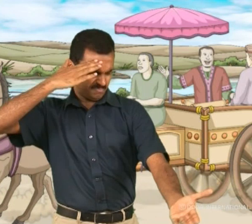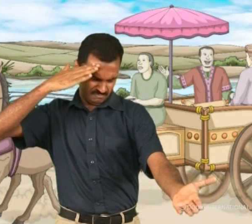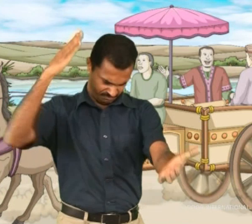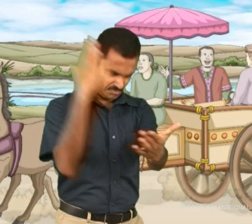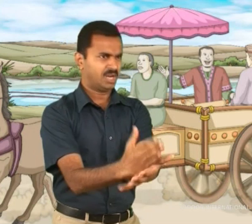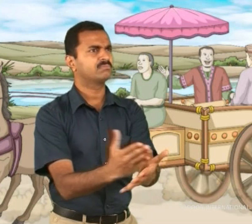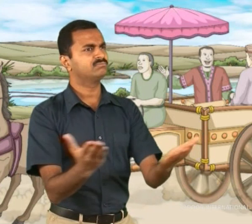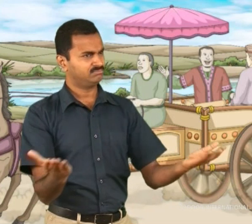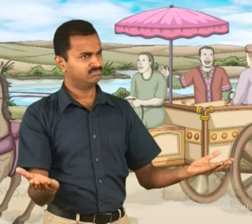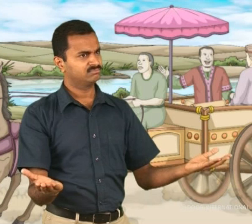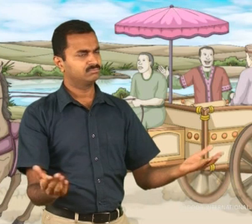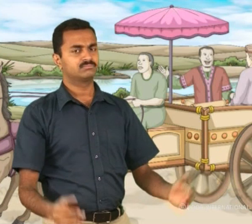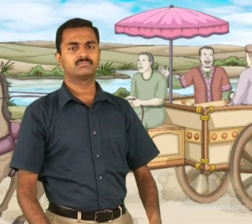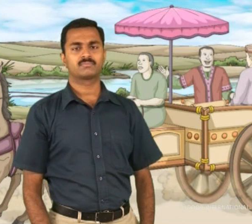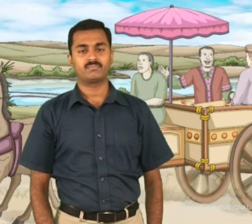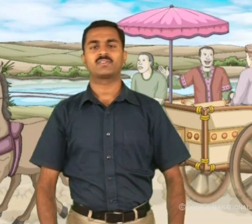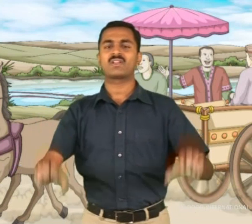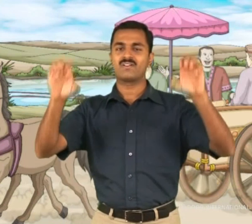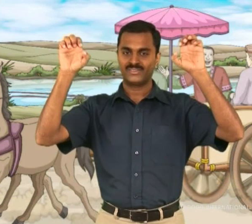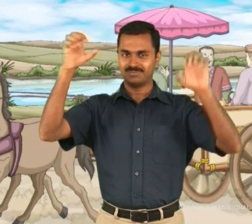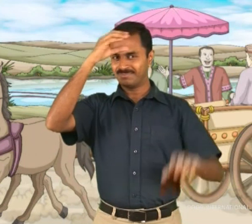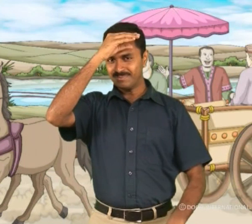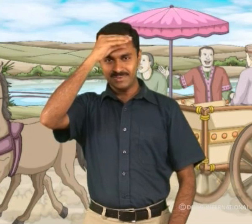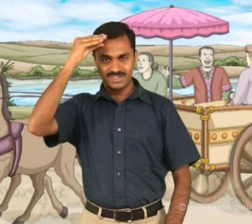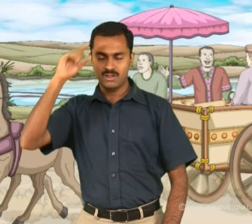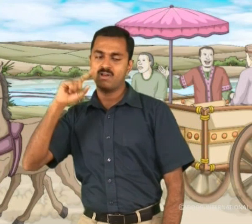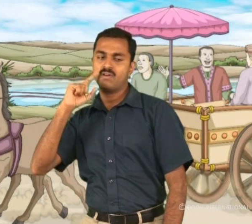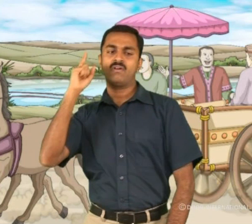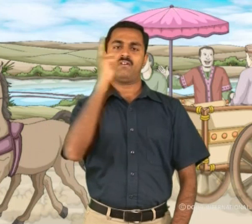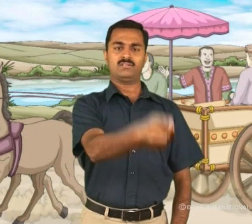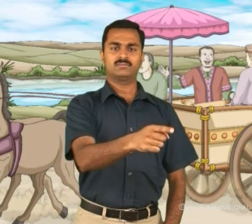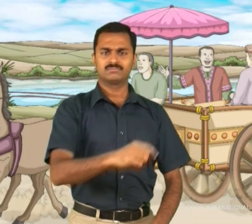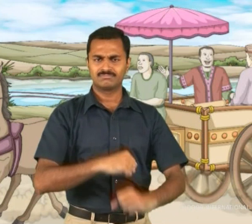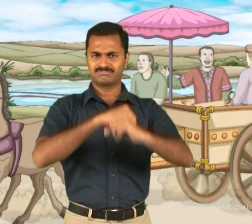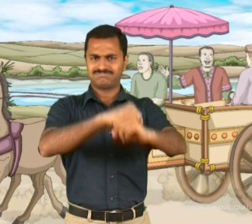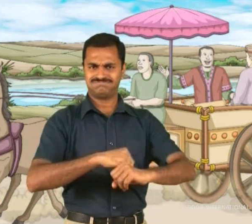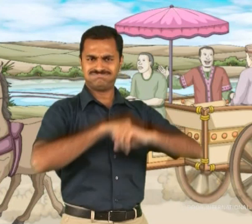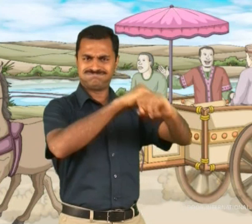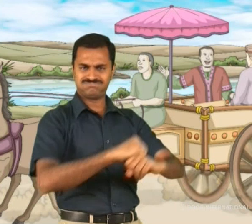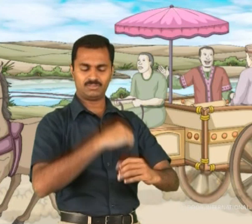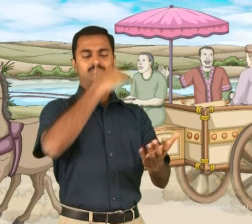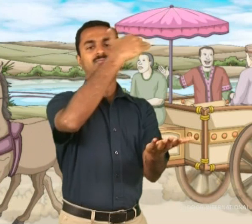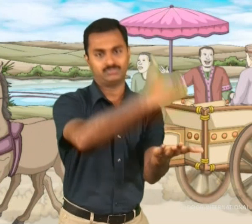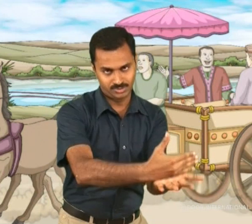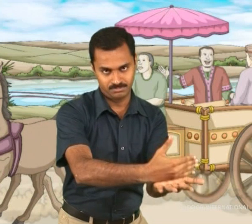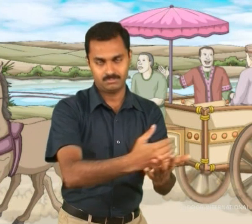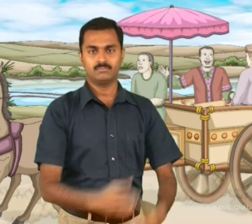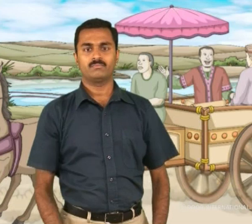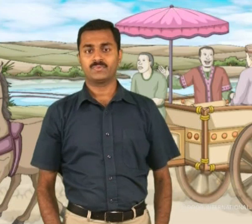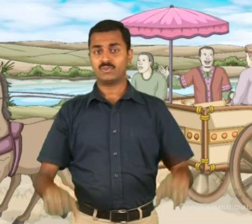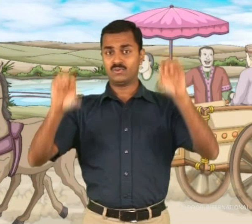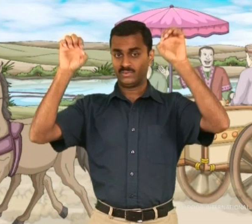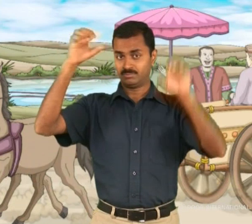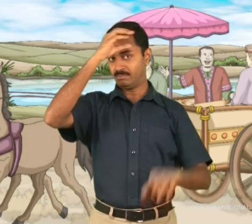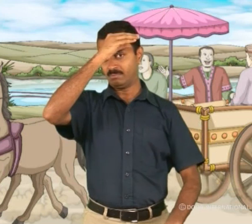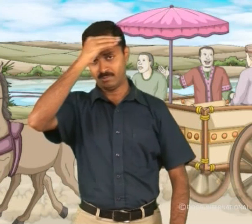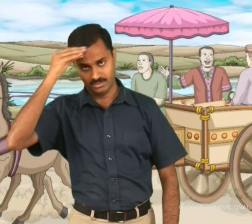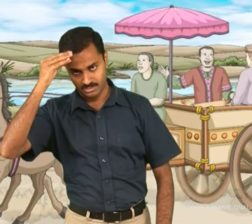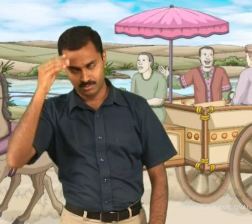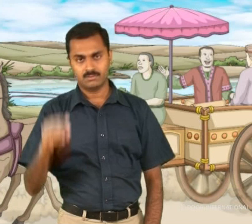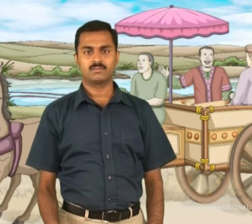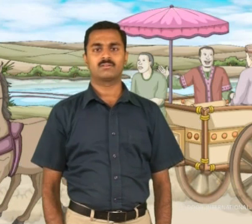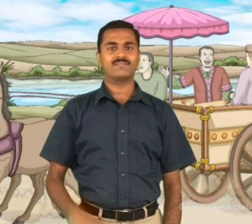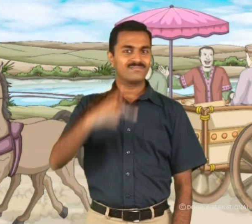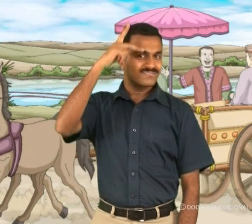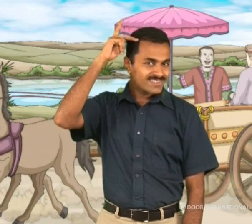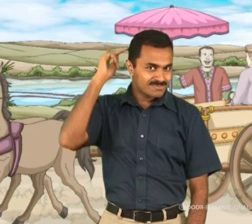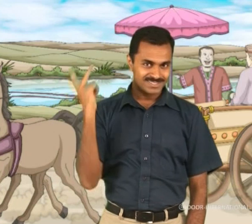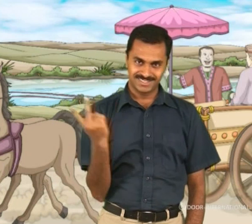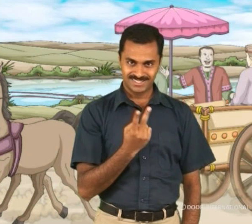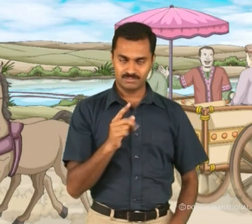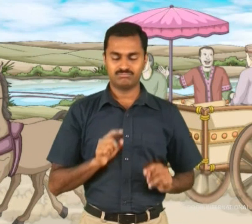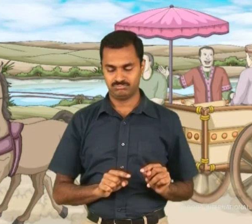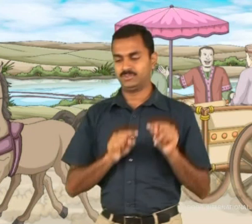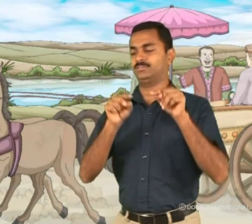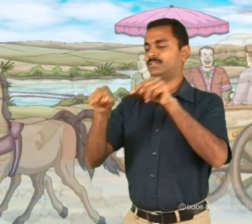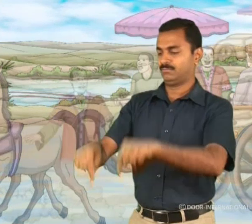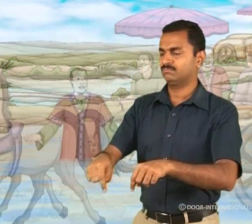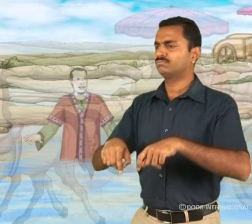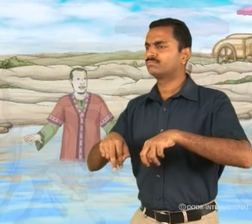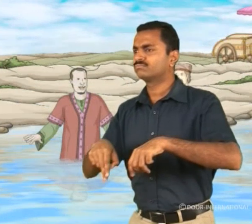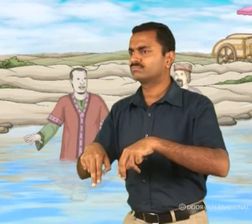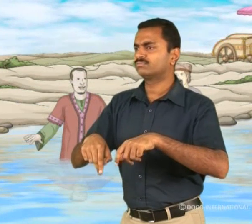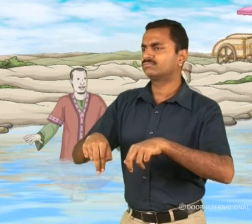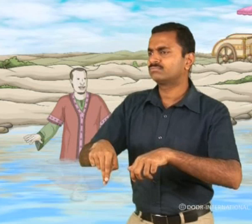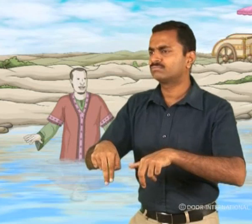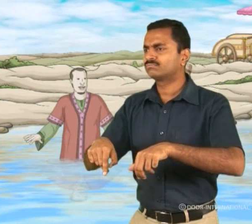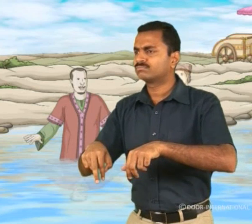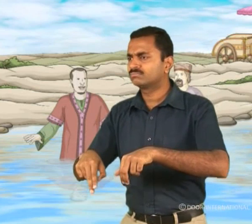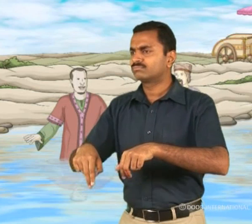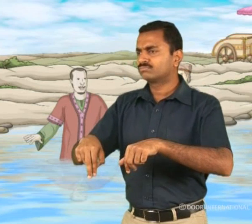And he gave orders to stop the chariot.